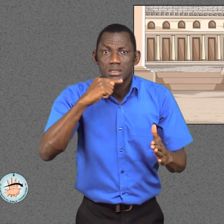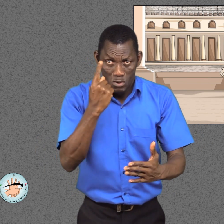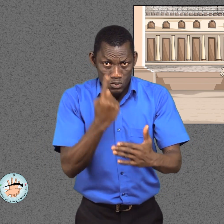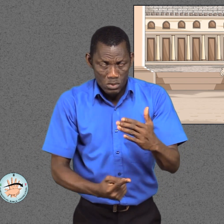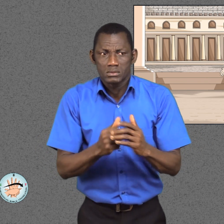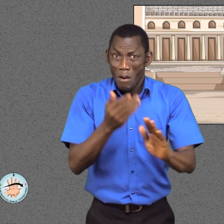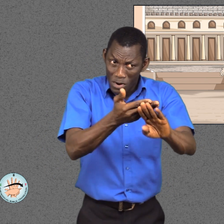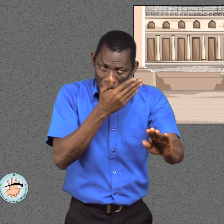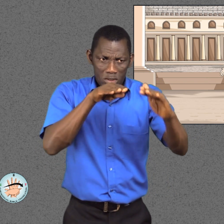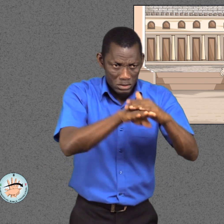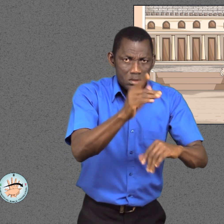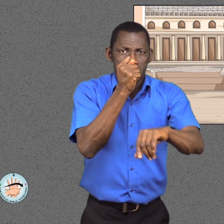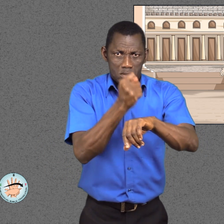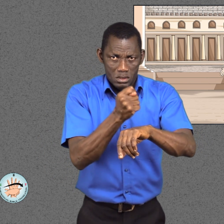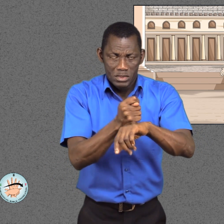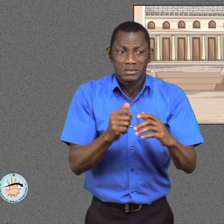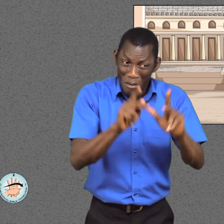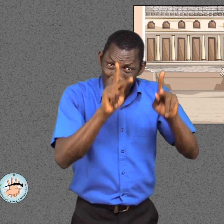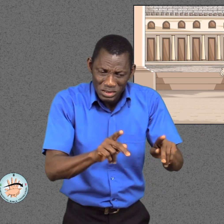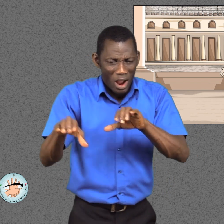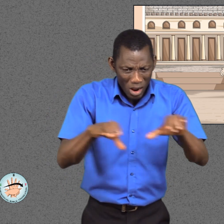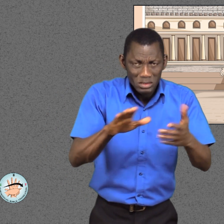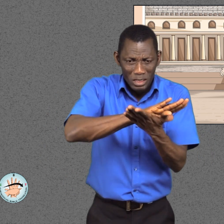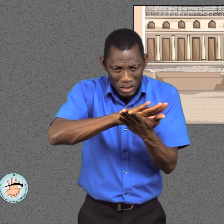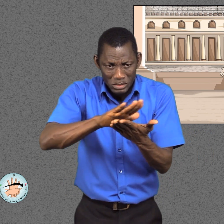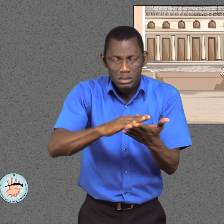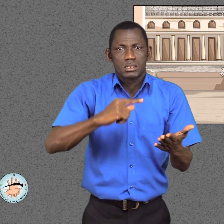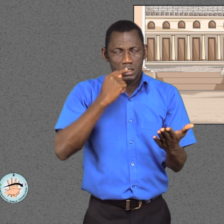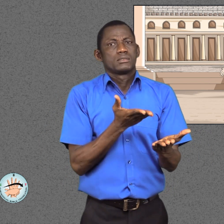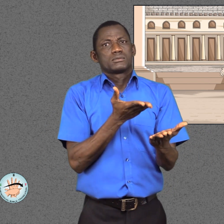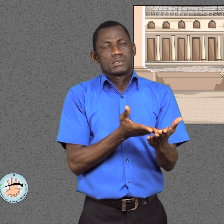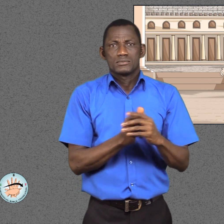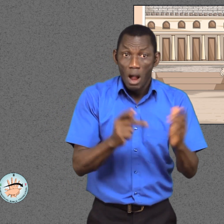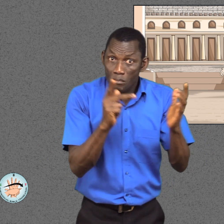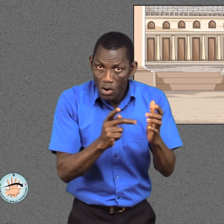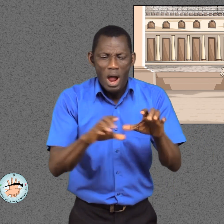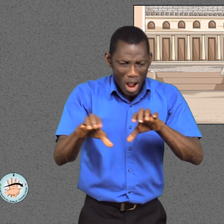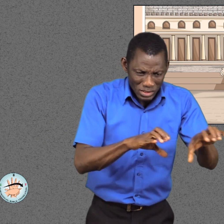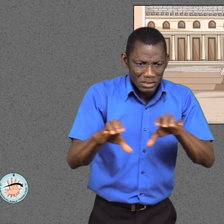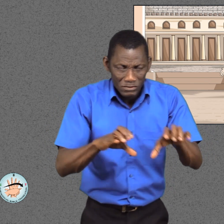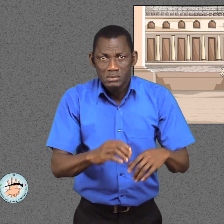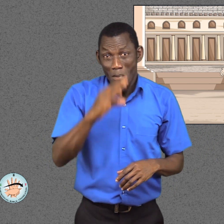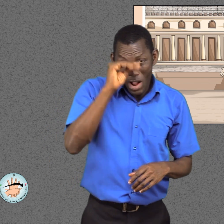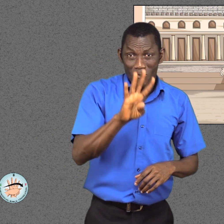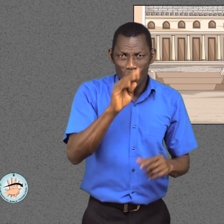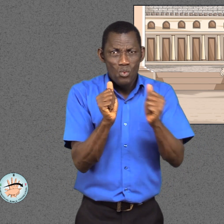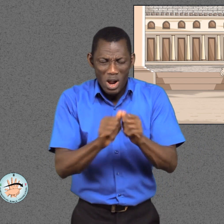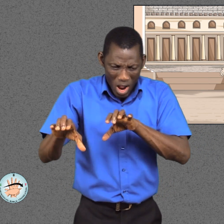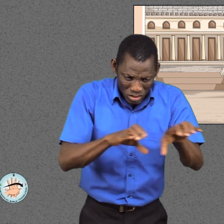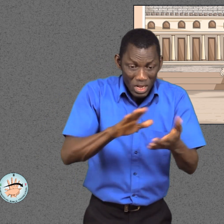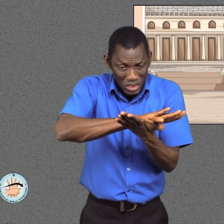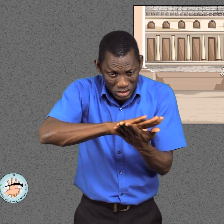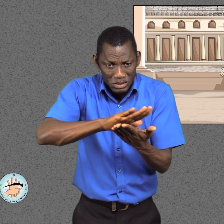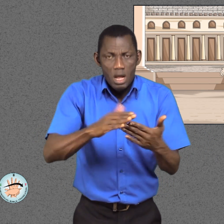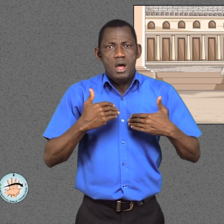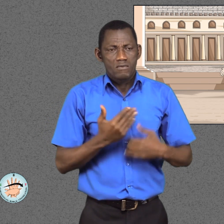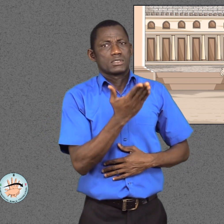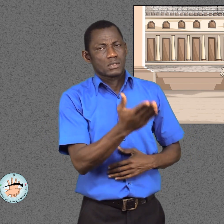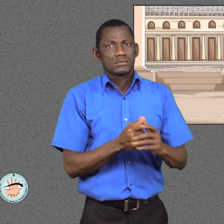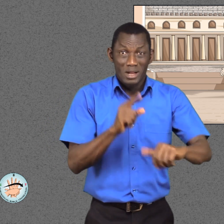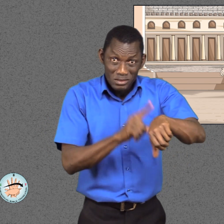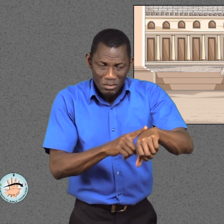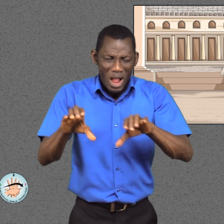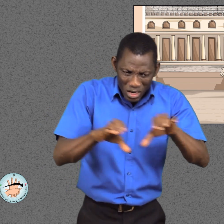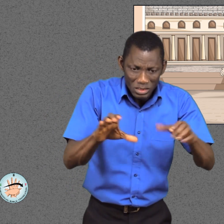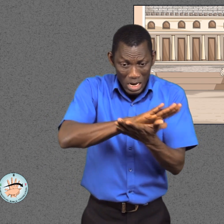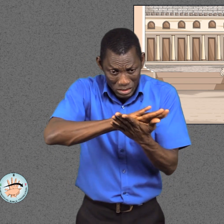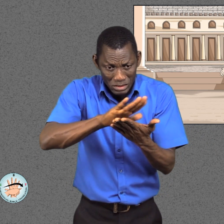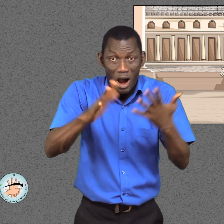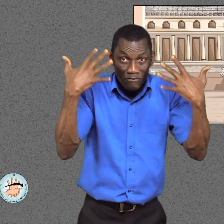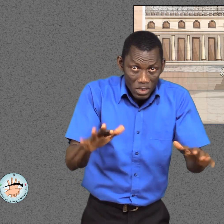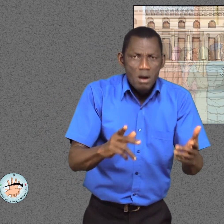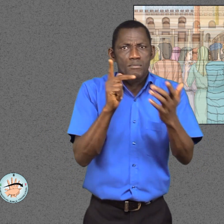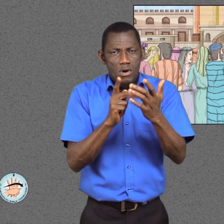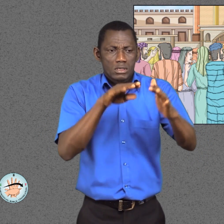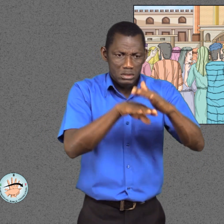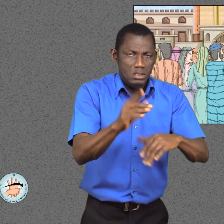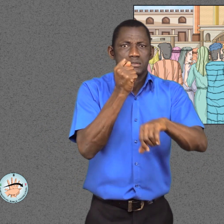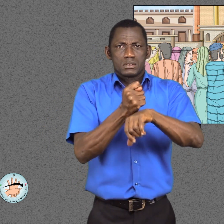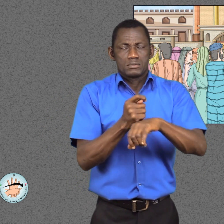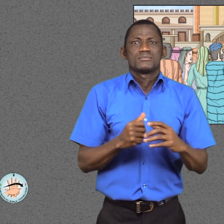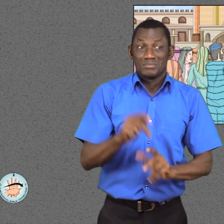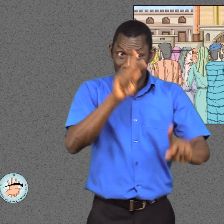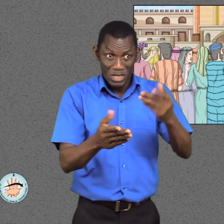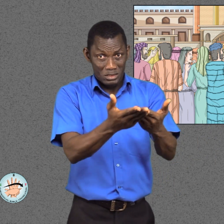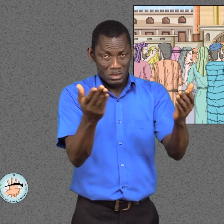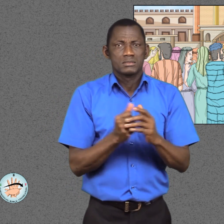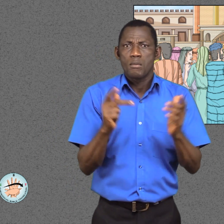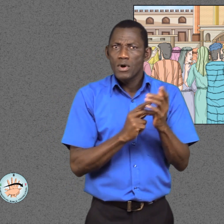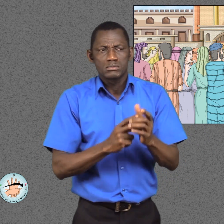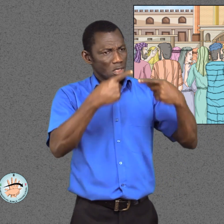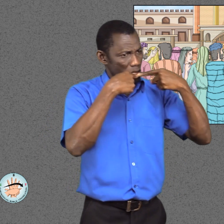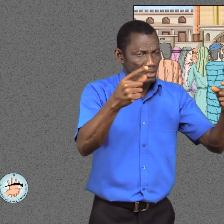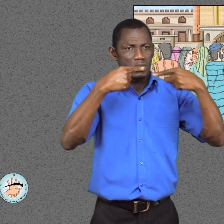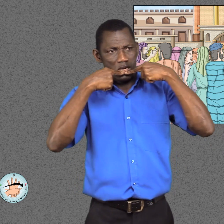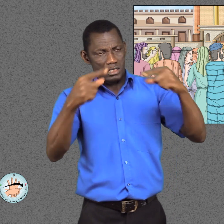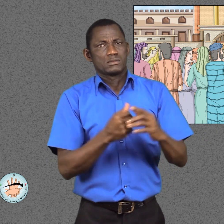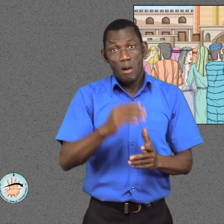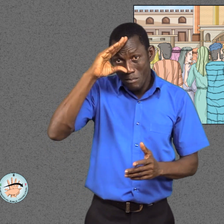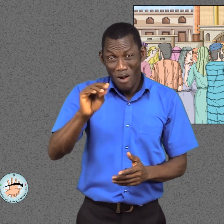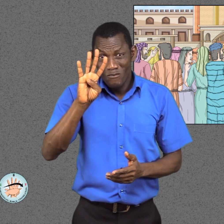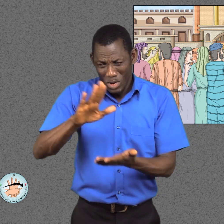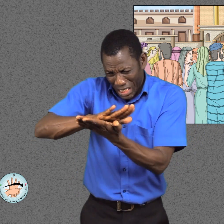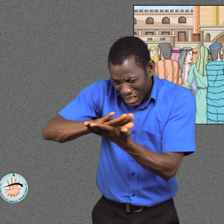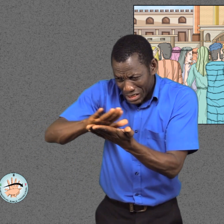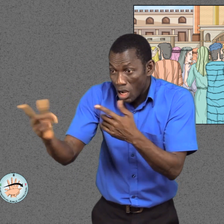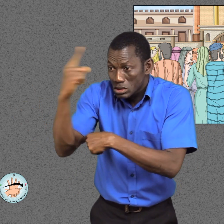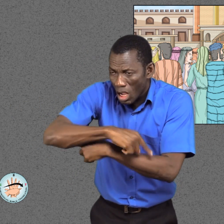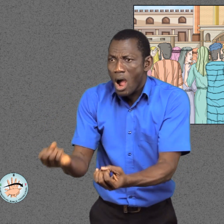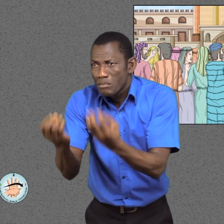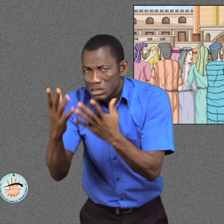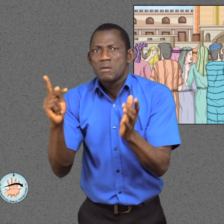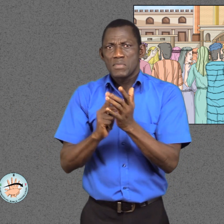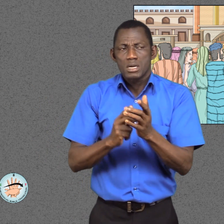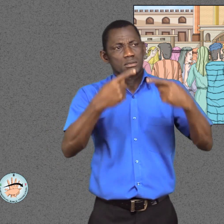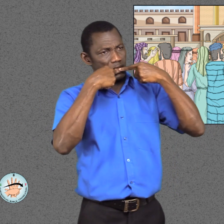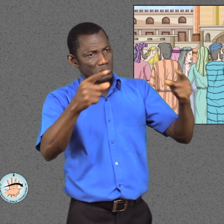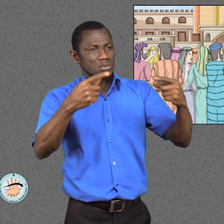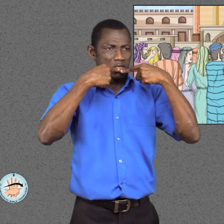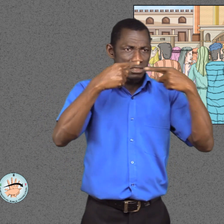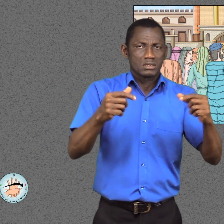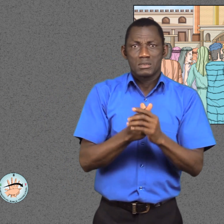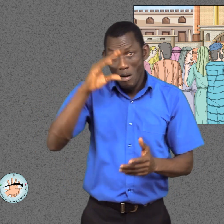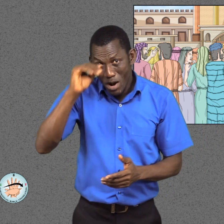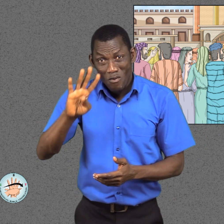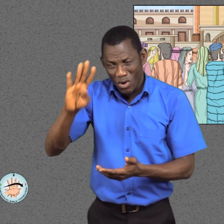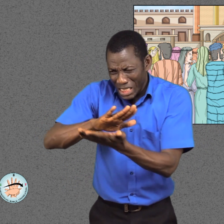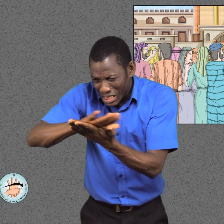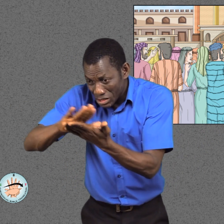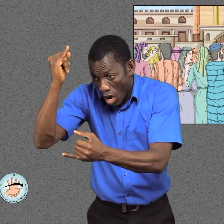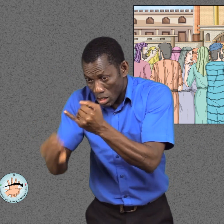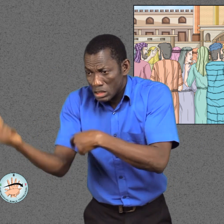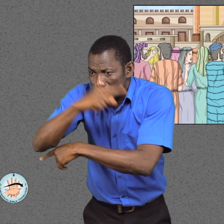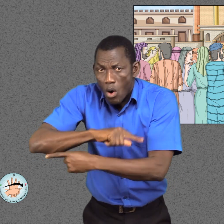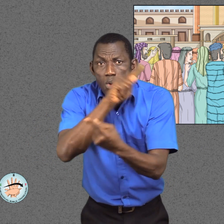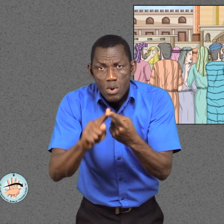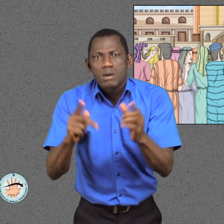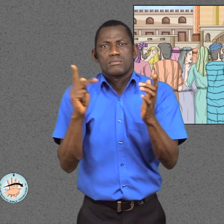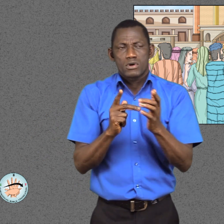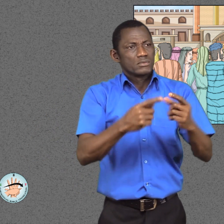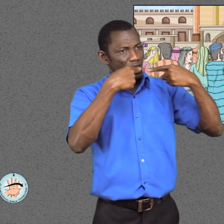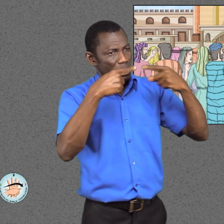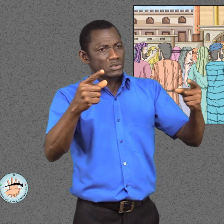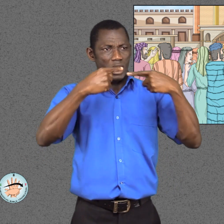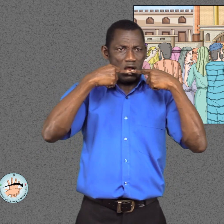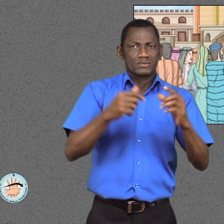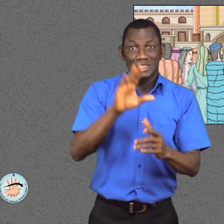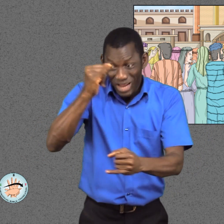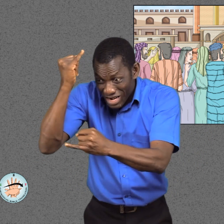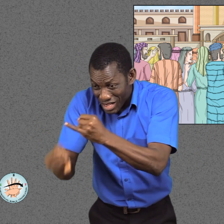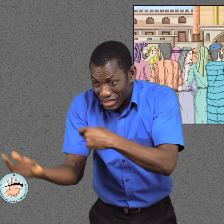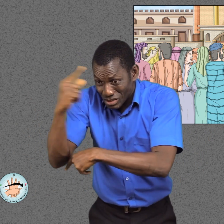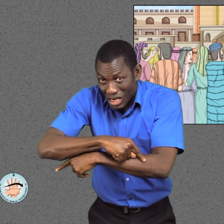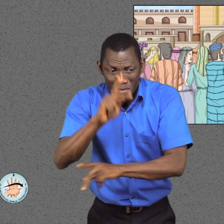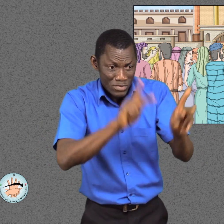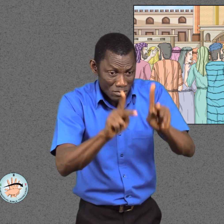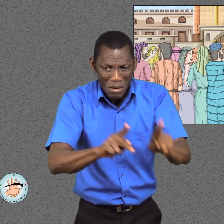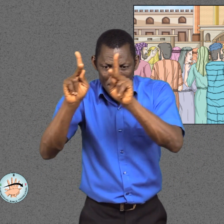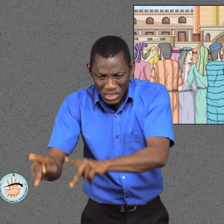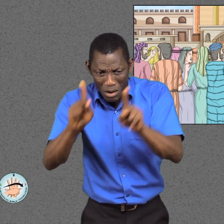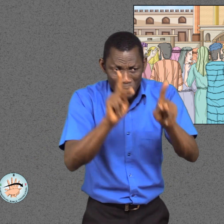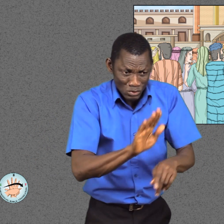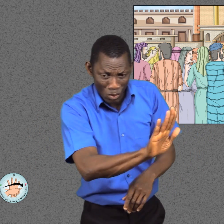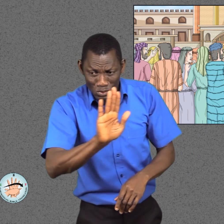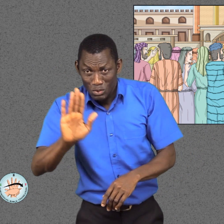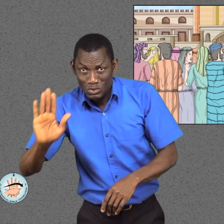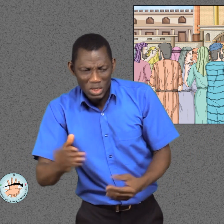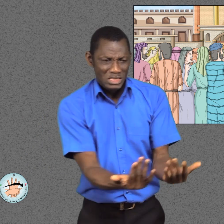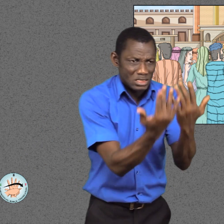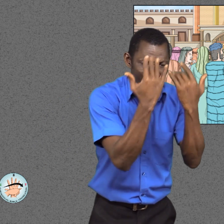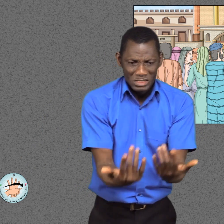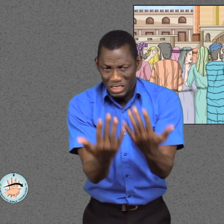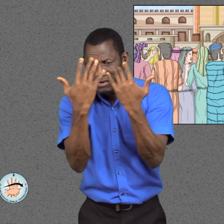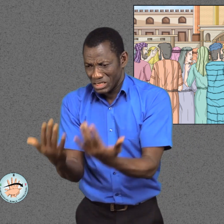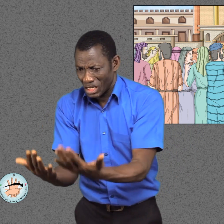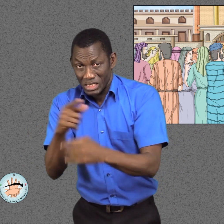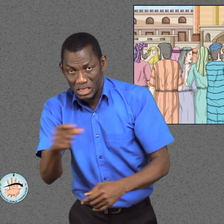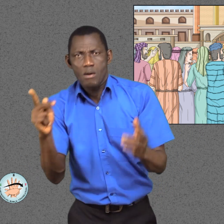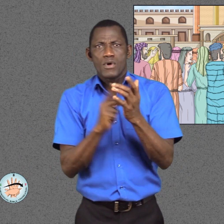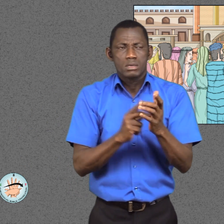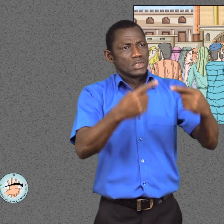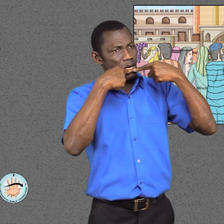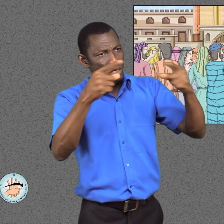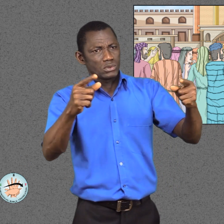Then he entered the temple to give notice of the date when their purification would be complete and the offering would be made for each of them.